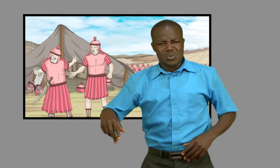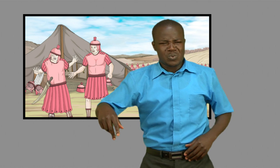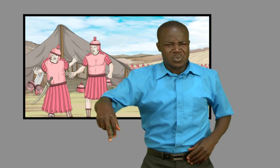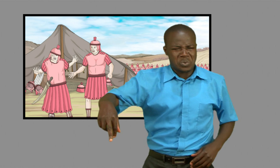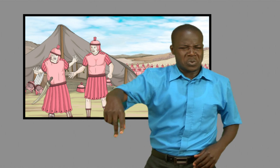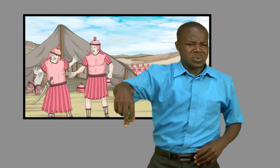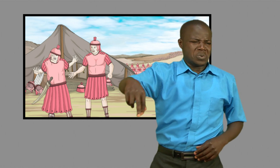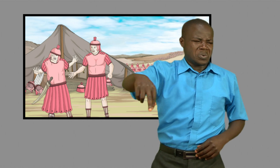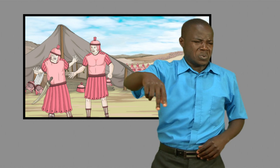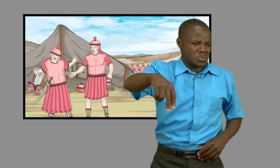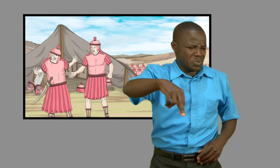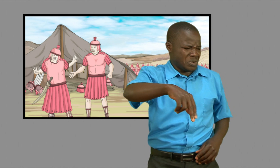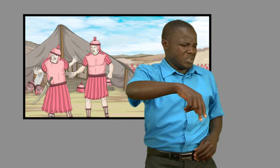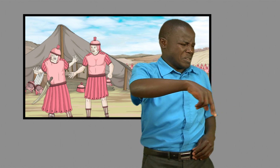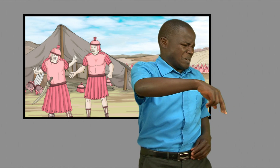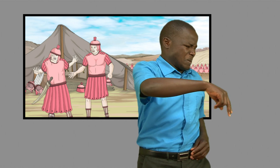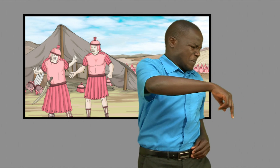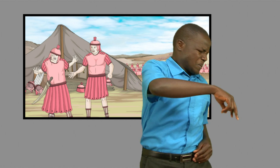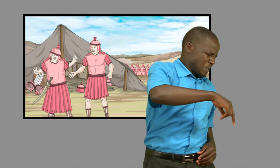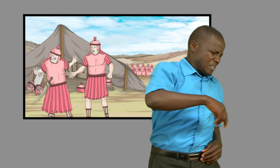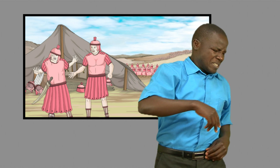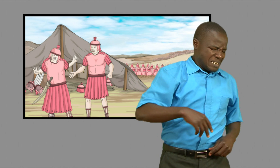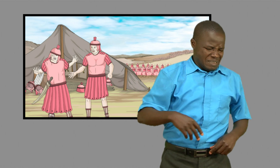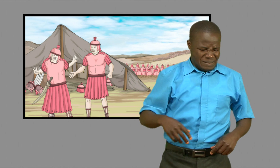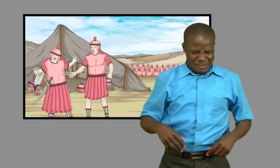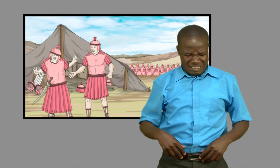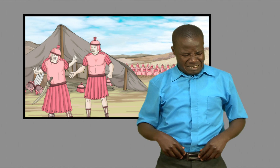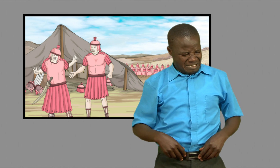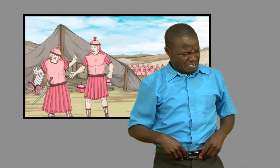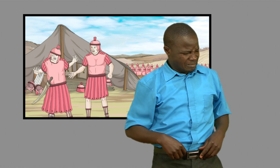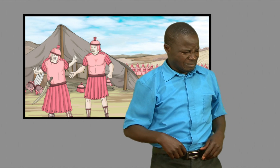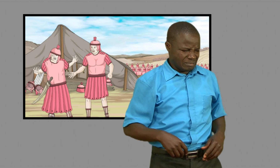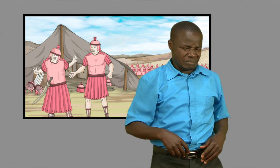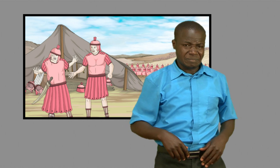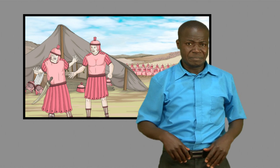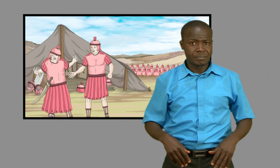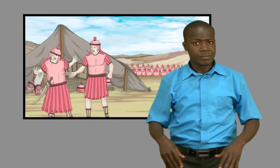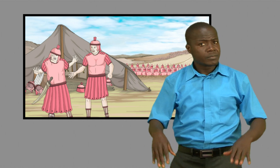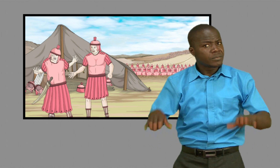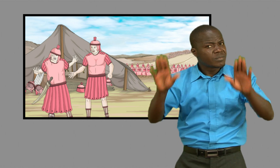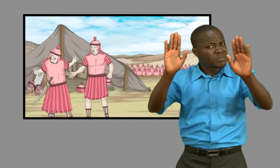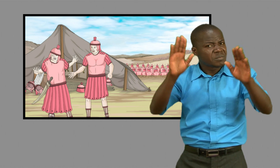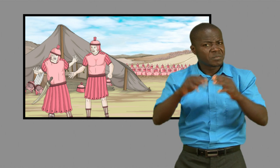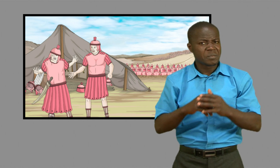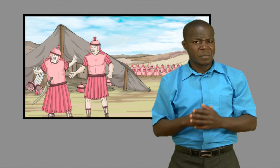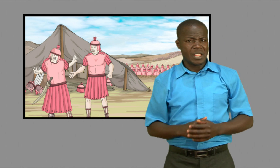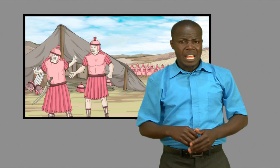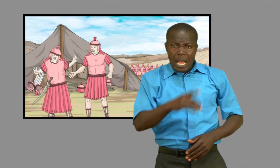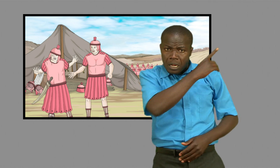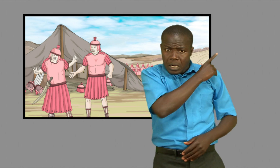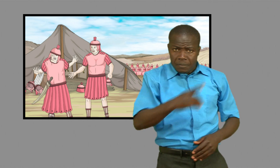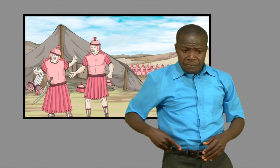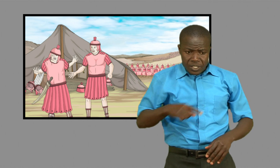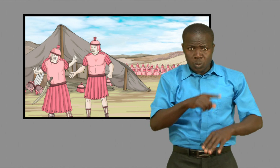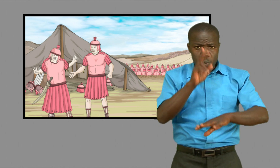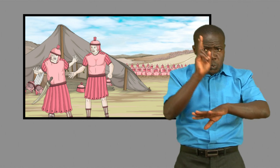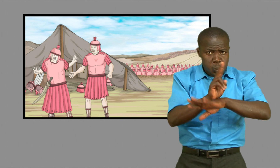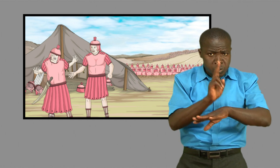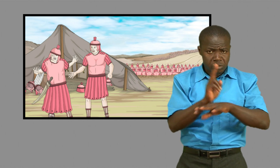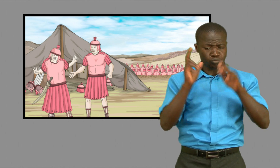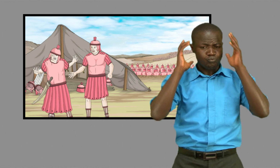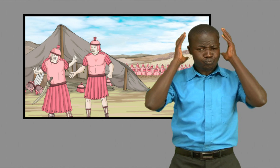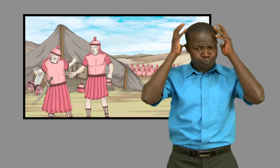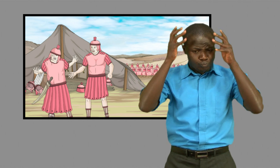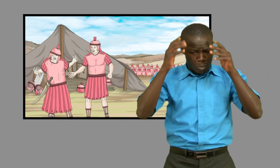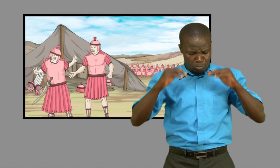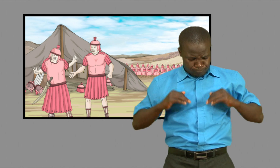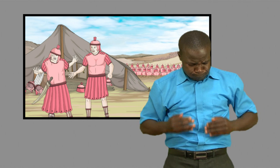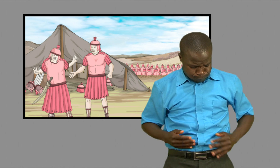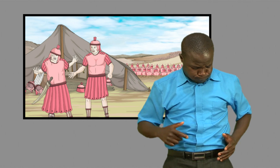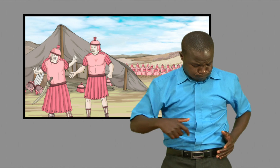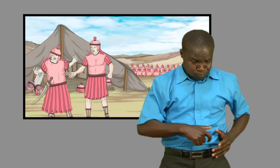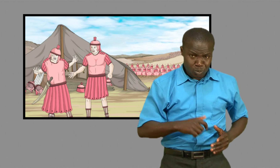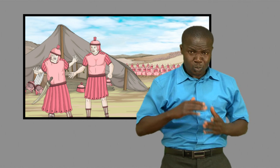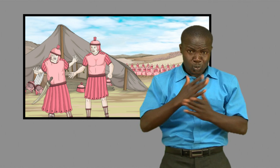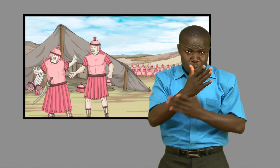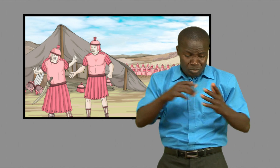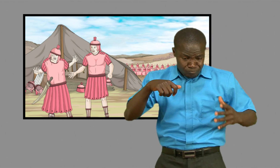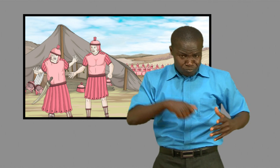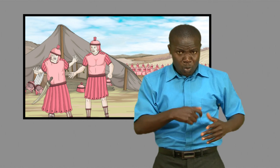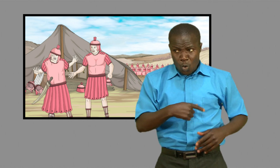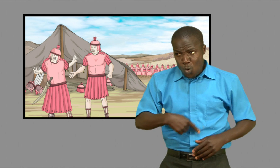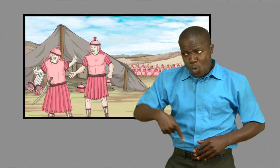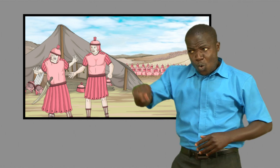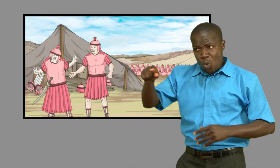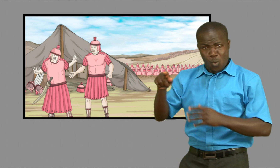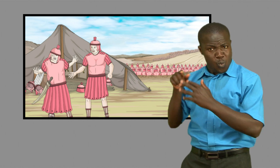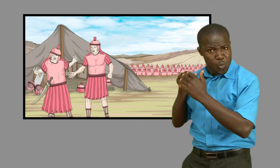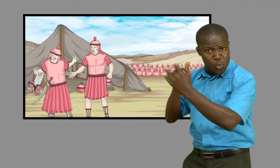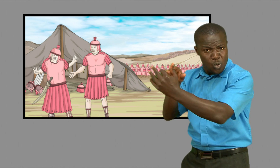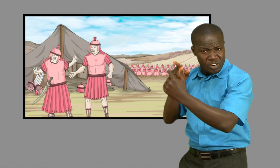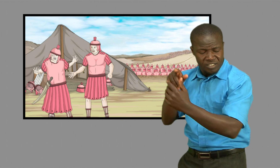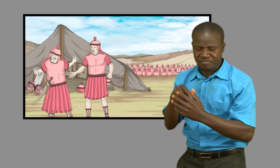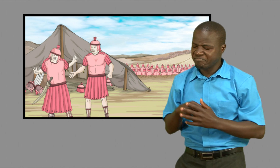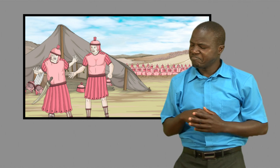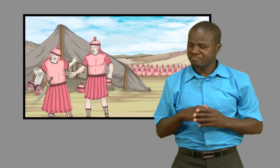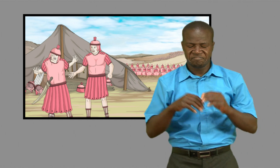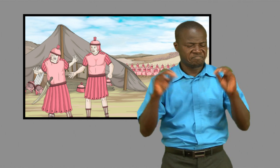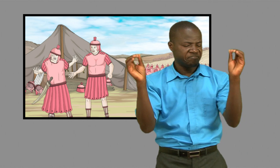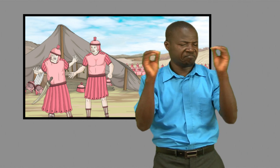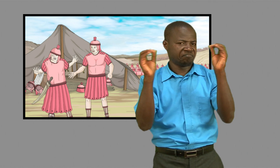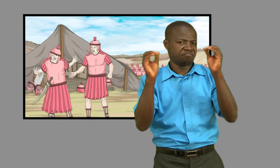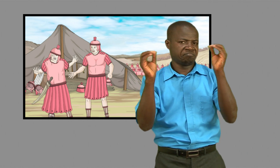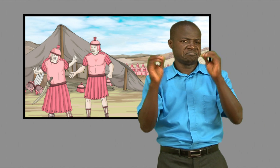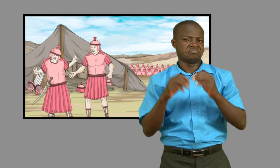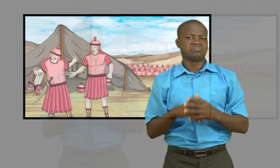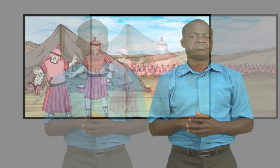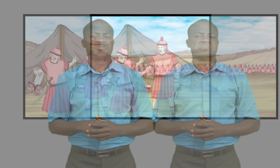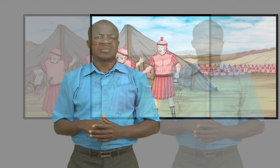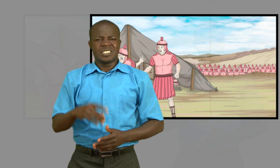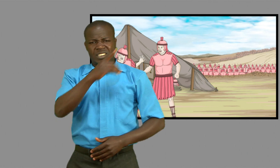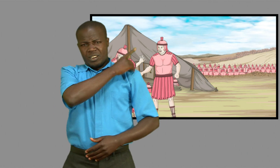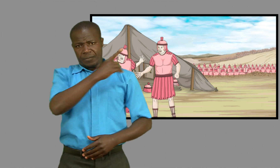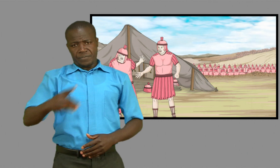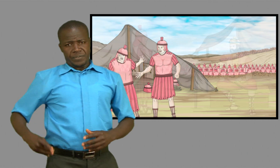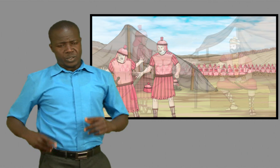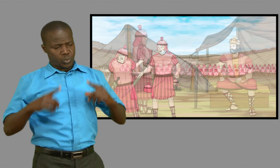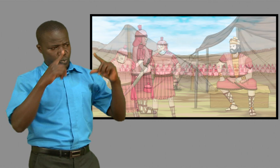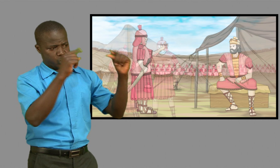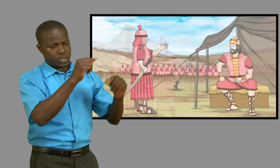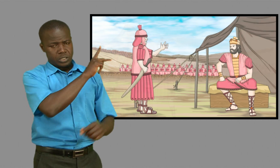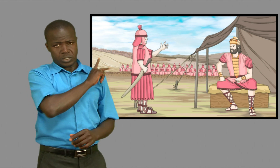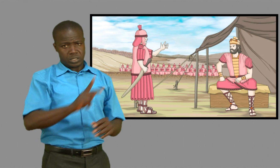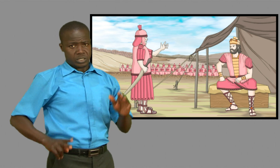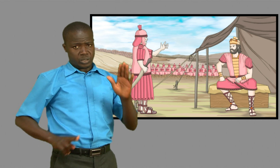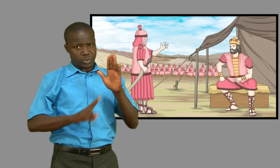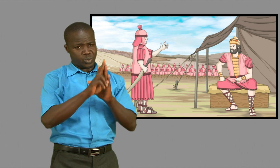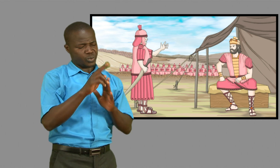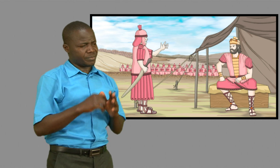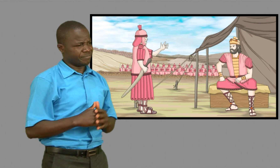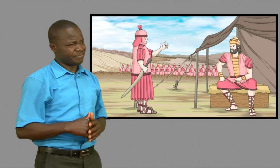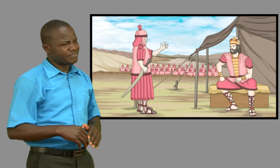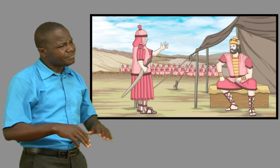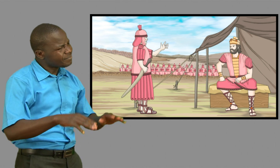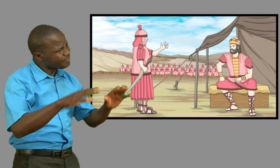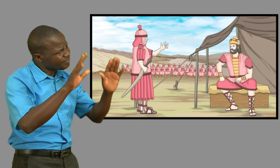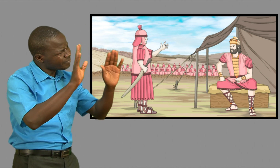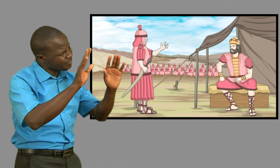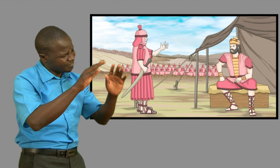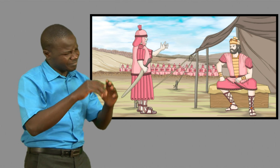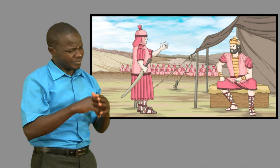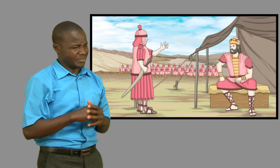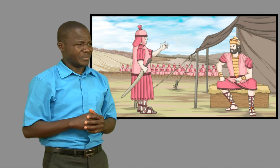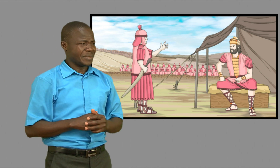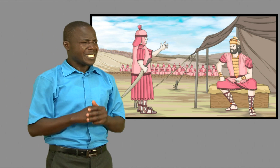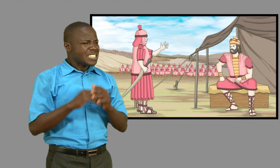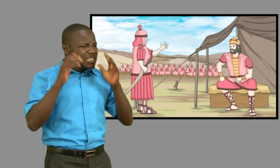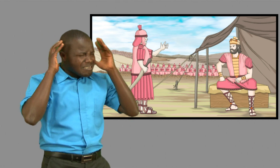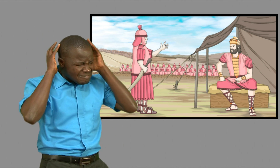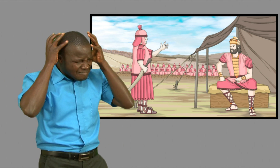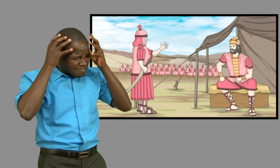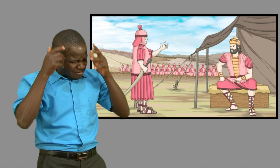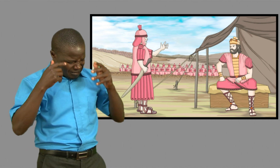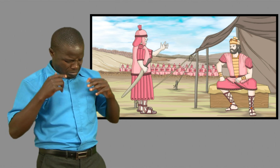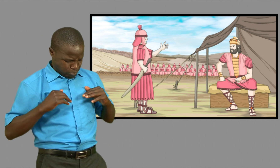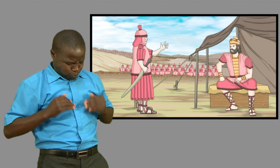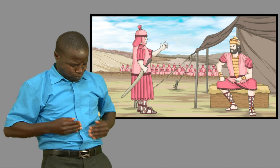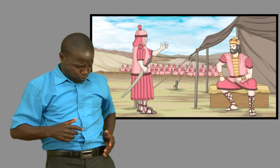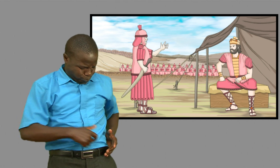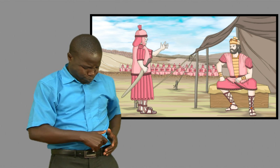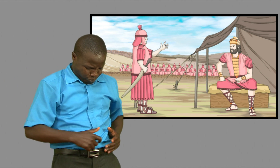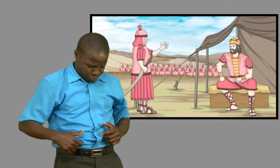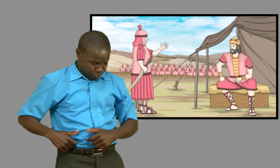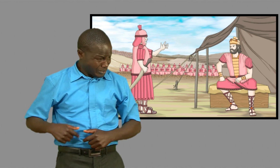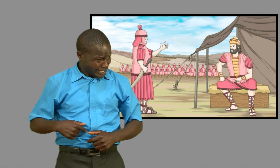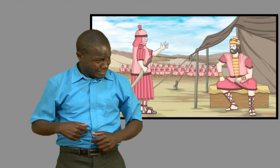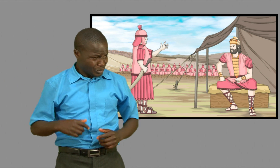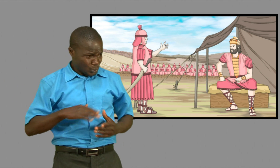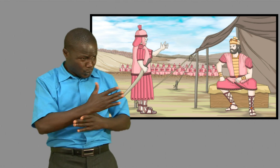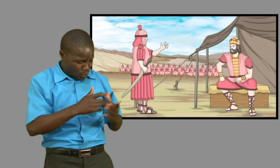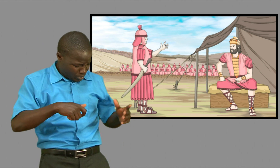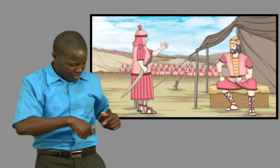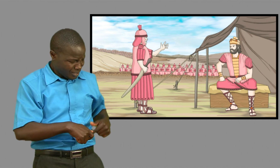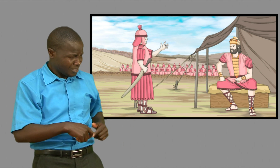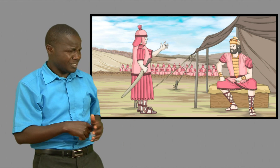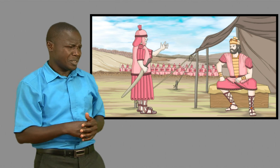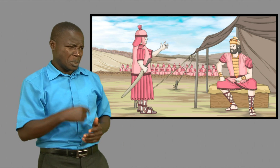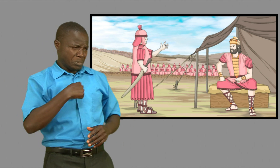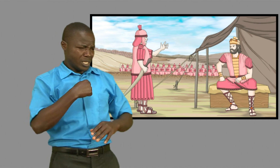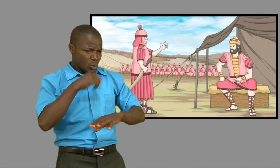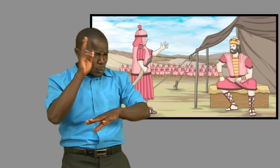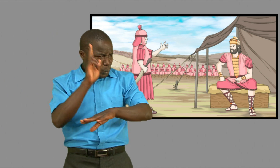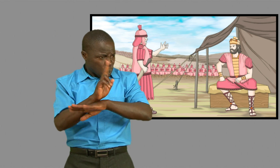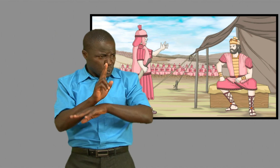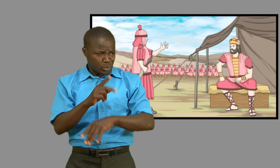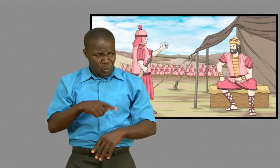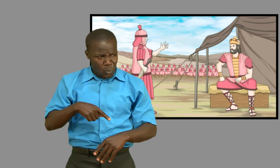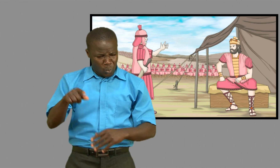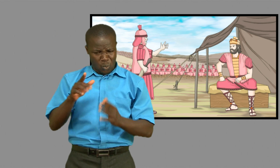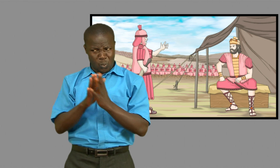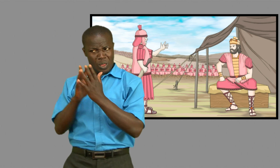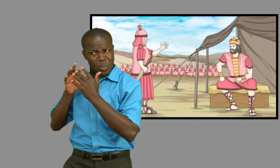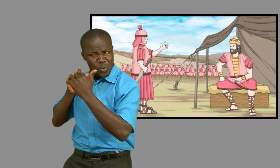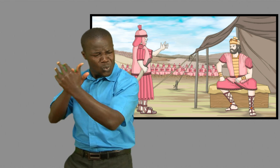David strapped his sword over the tunic and tried to walk, but he was not accustomed to them.